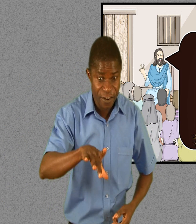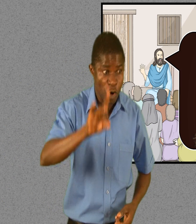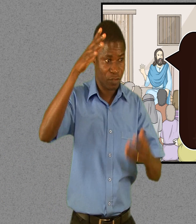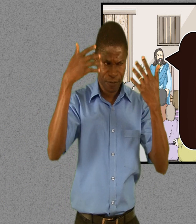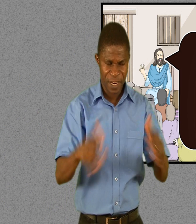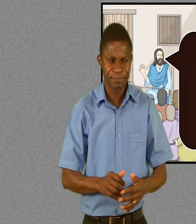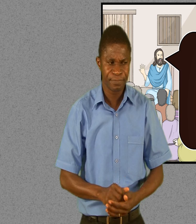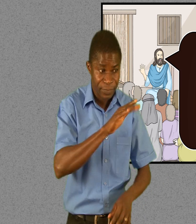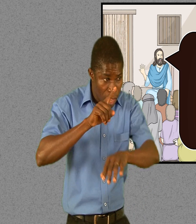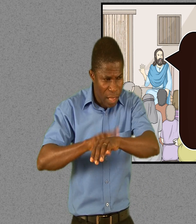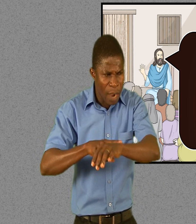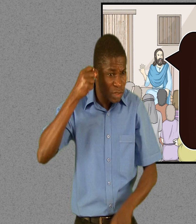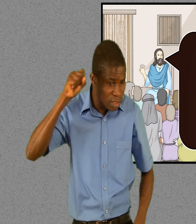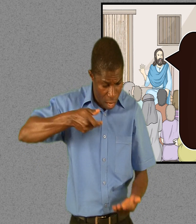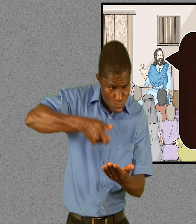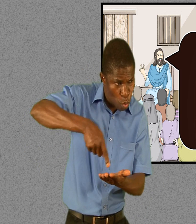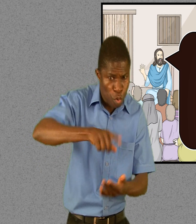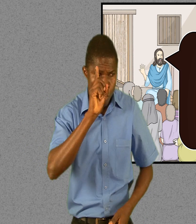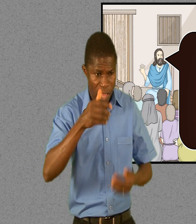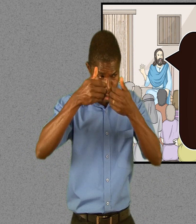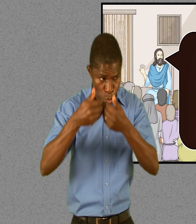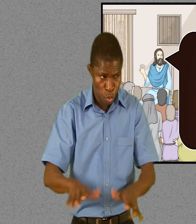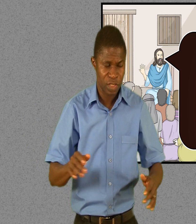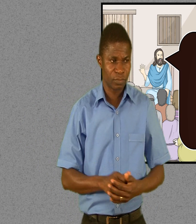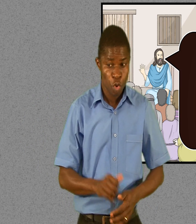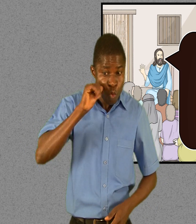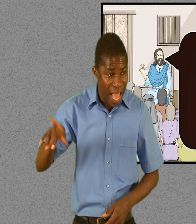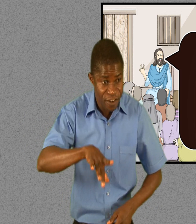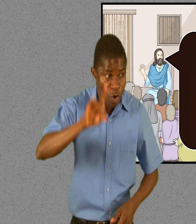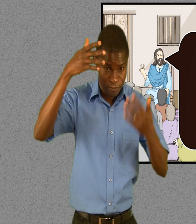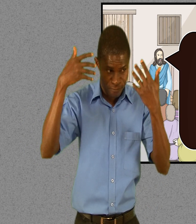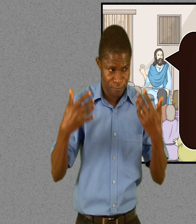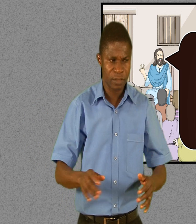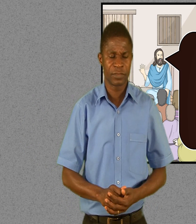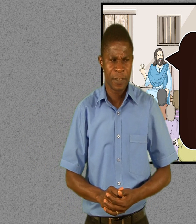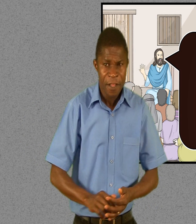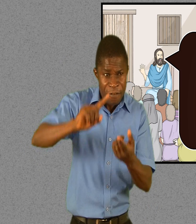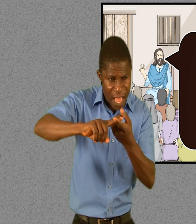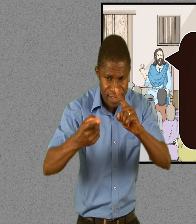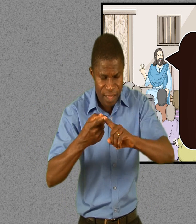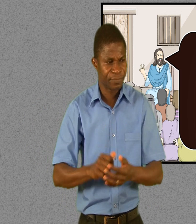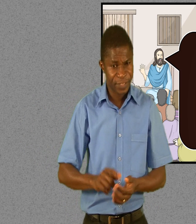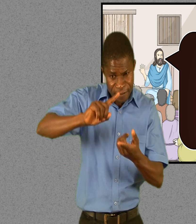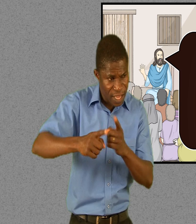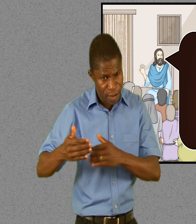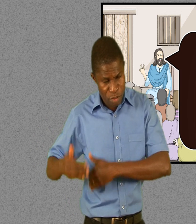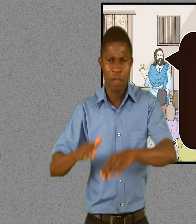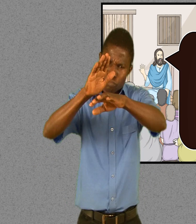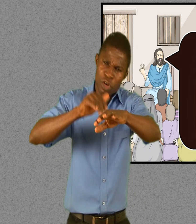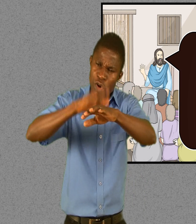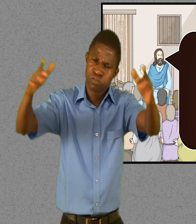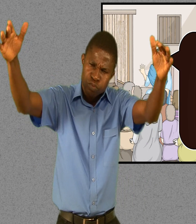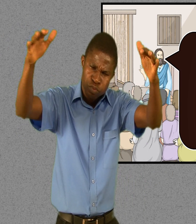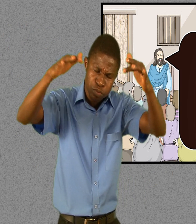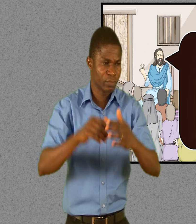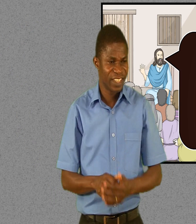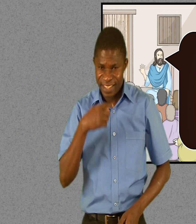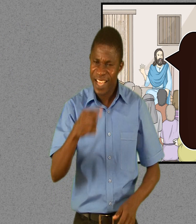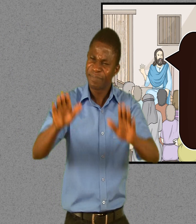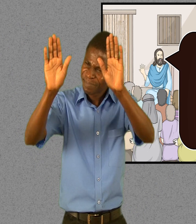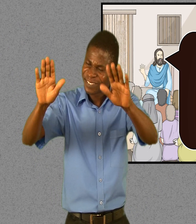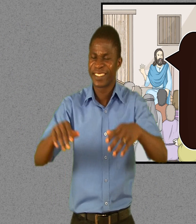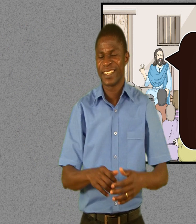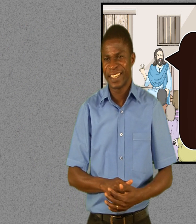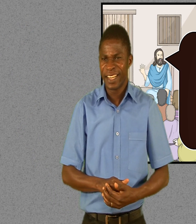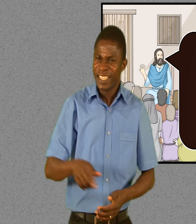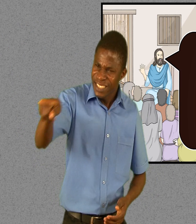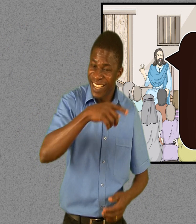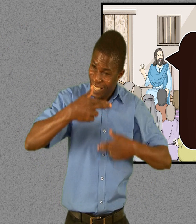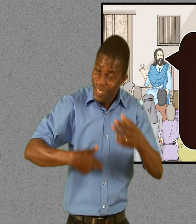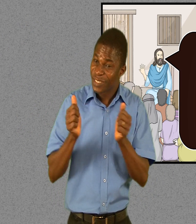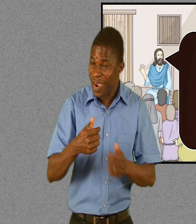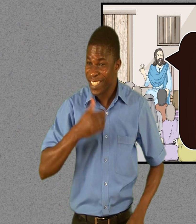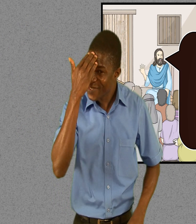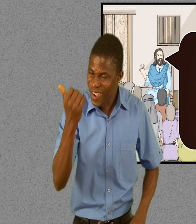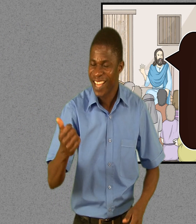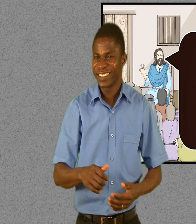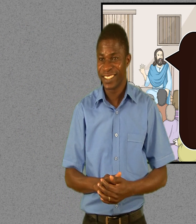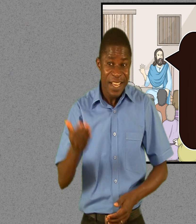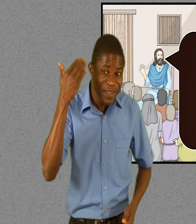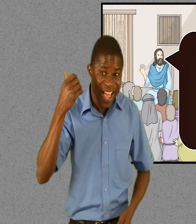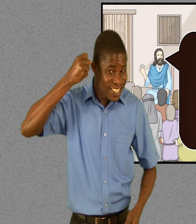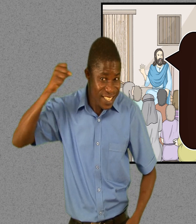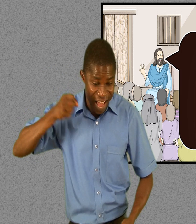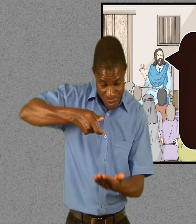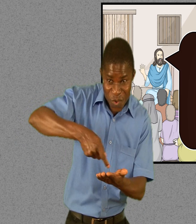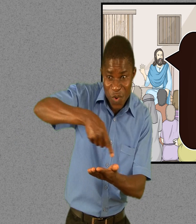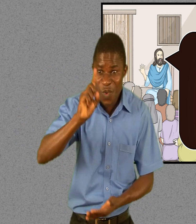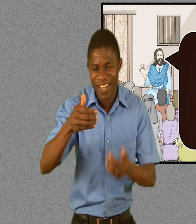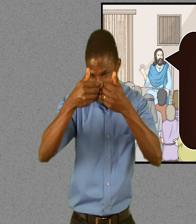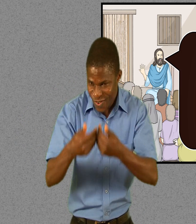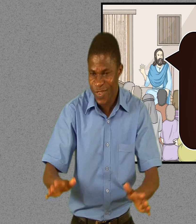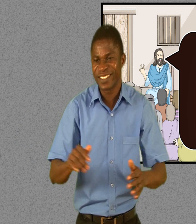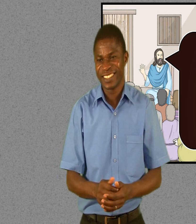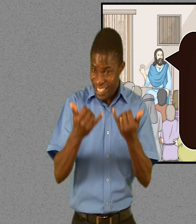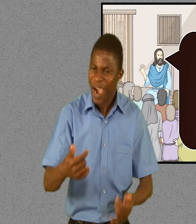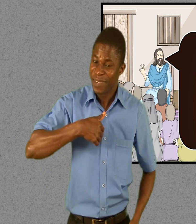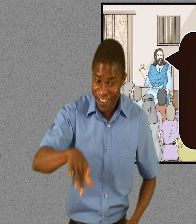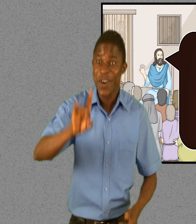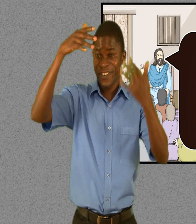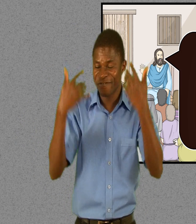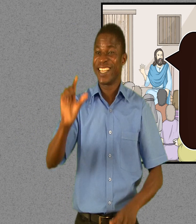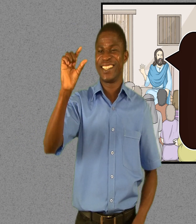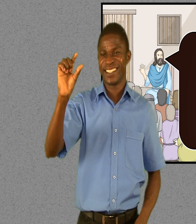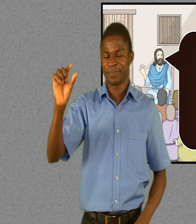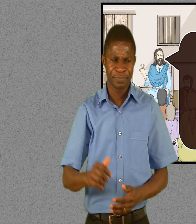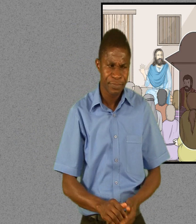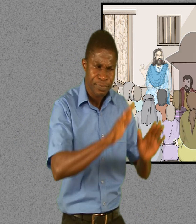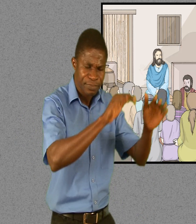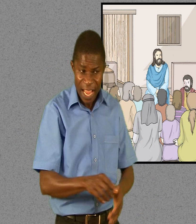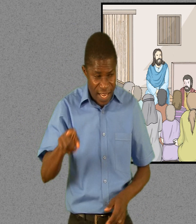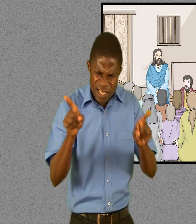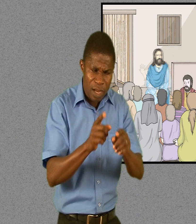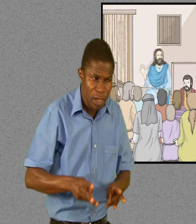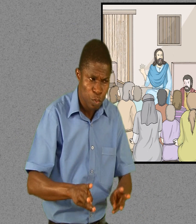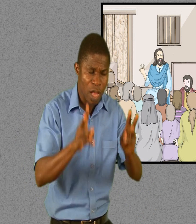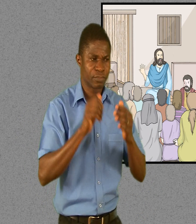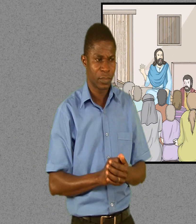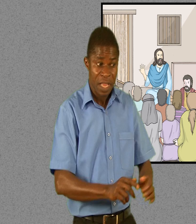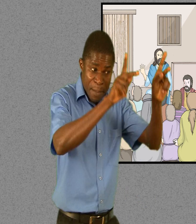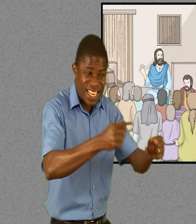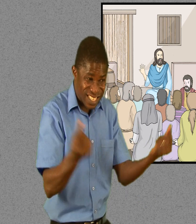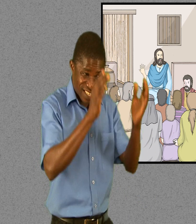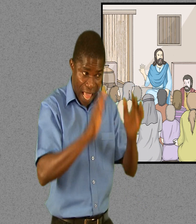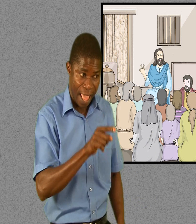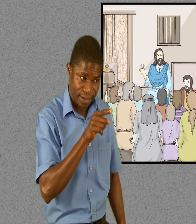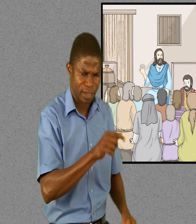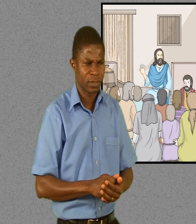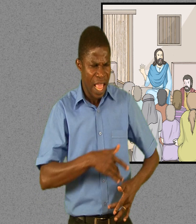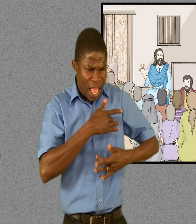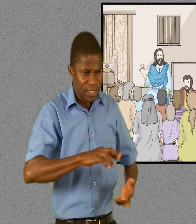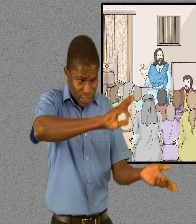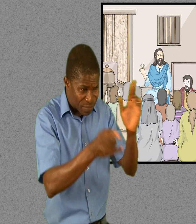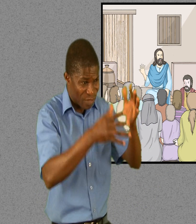And when she finds it, she calls together her friends and neighbors to say, ‘Rejoice with me, for I have found my lost coin.’